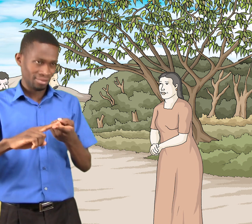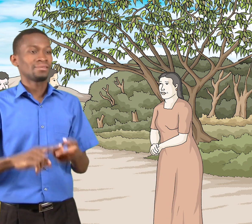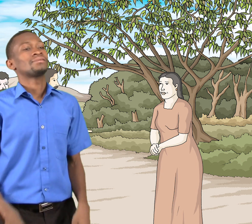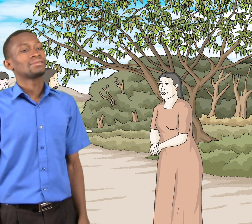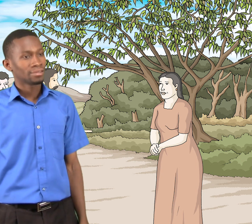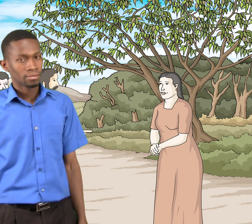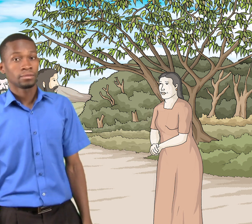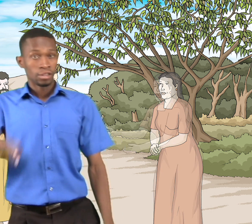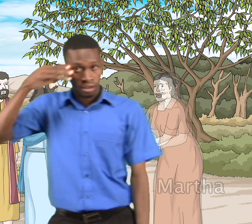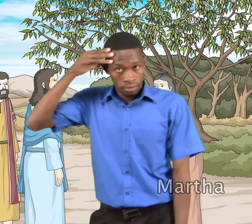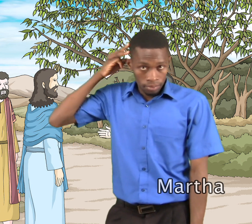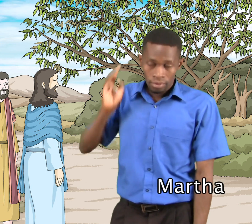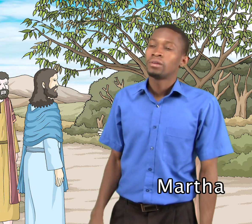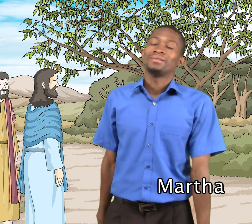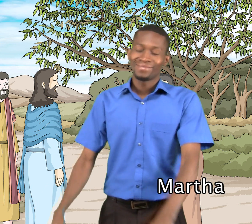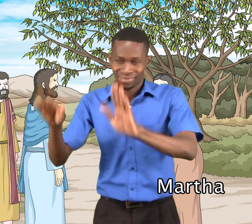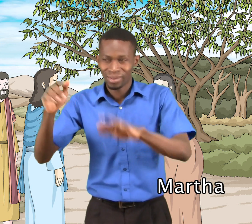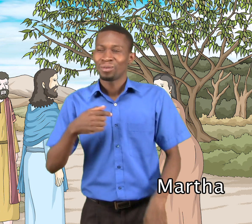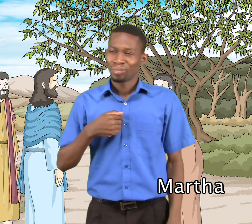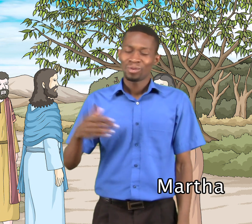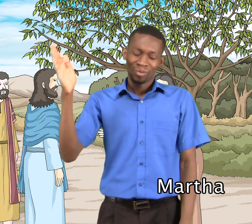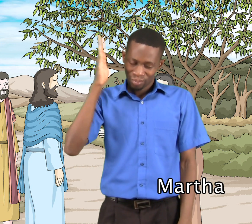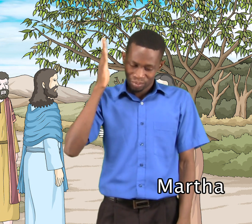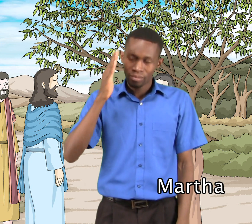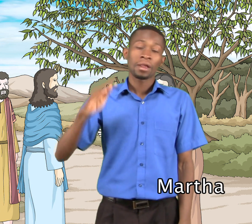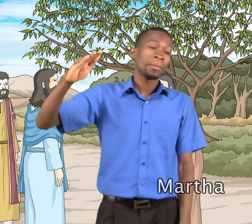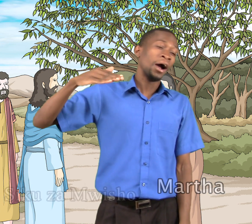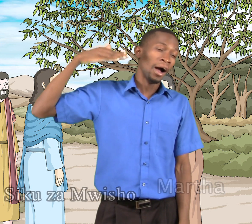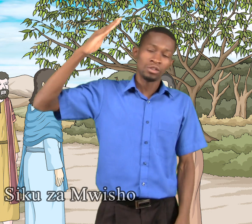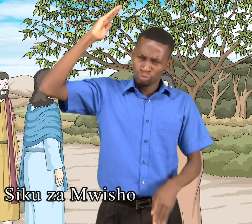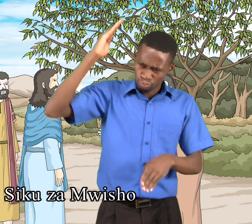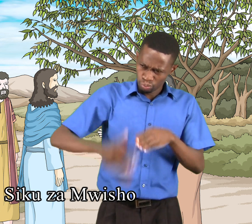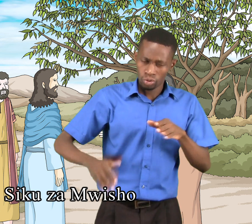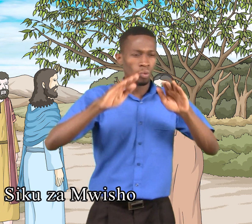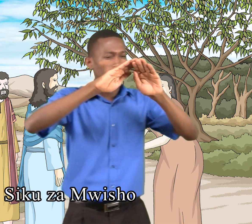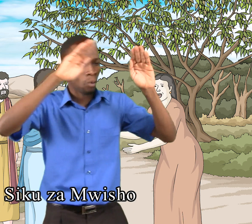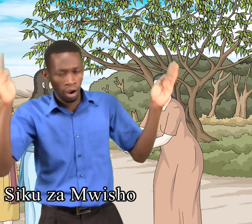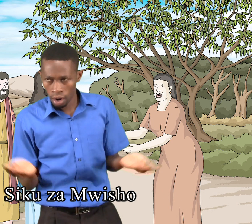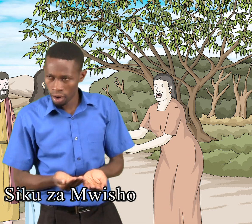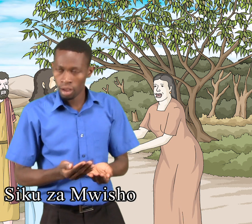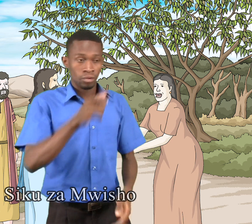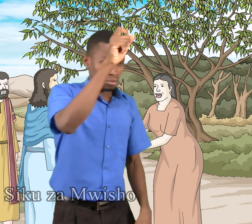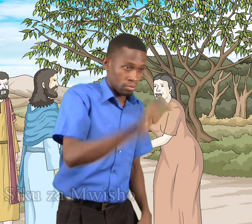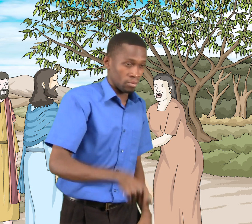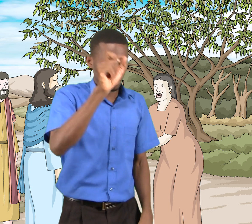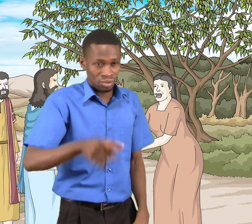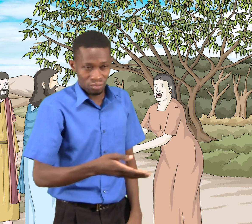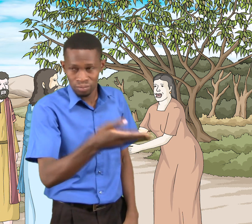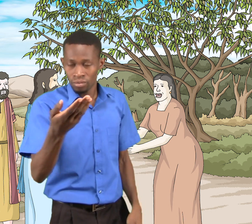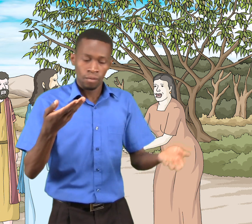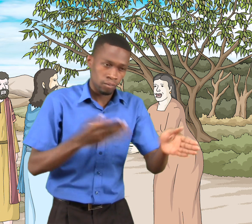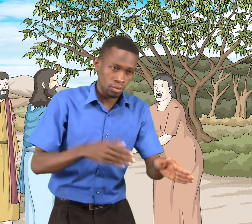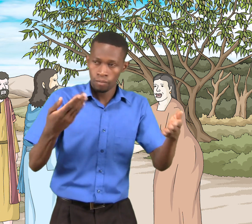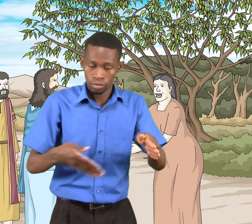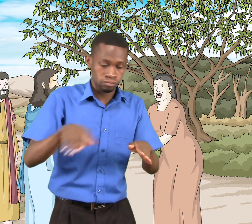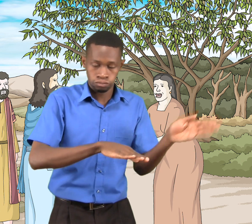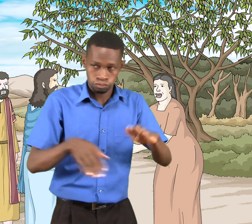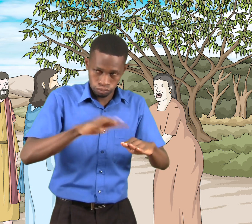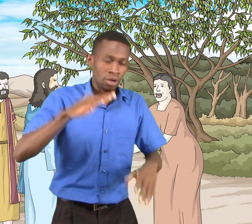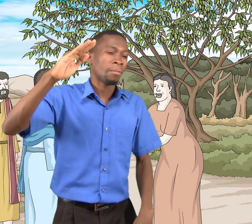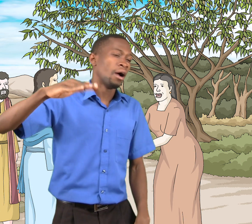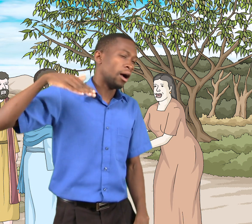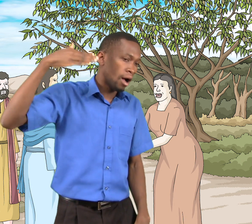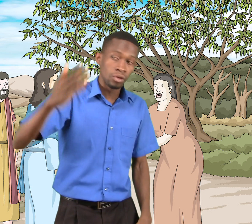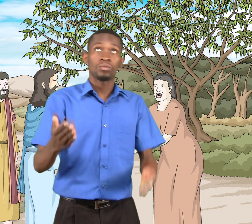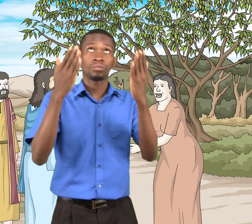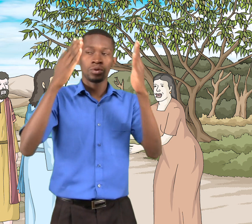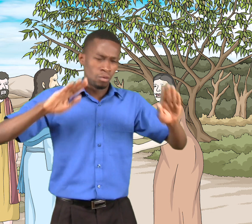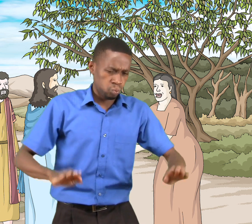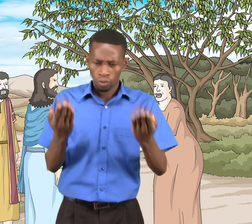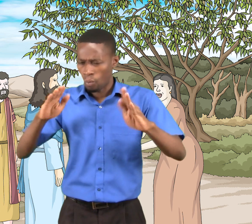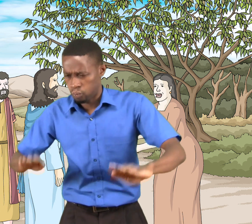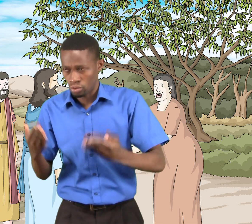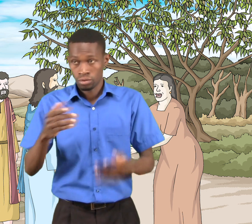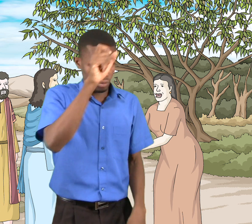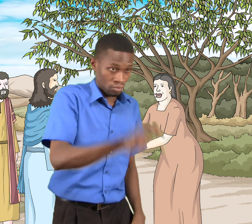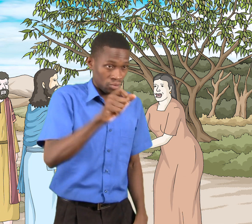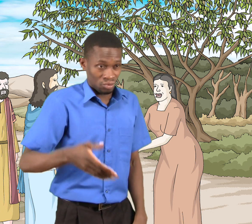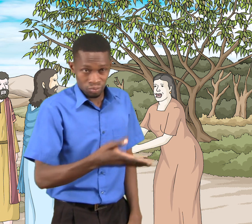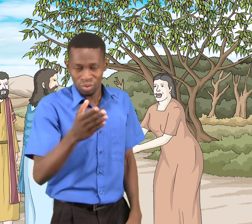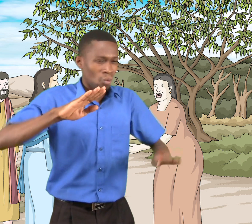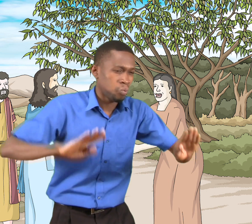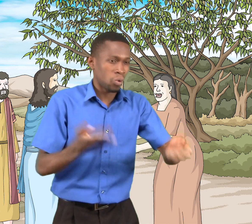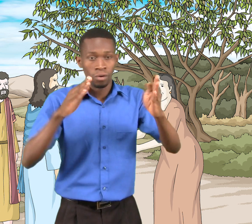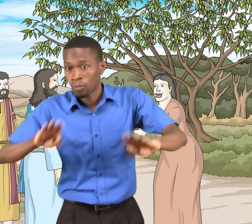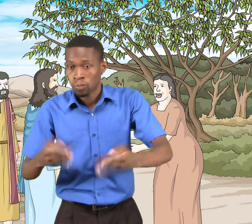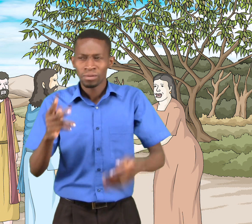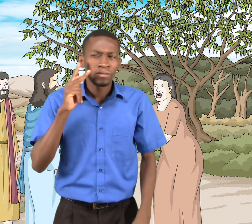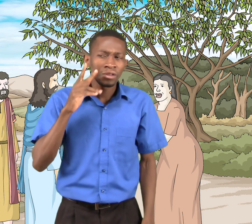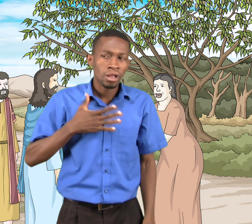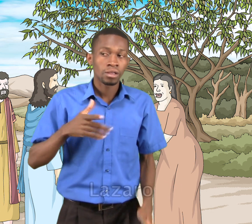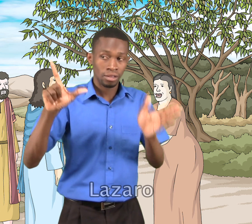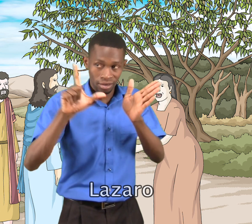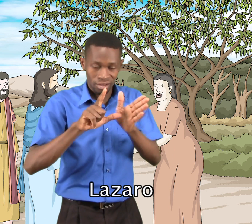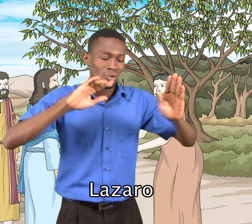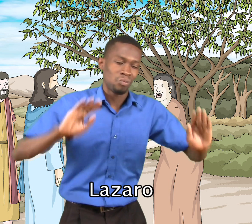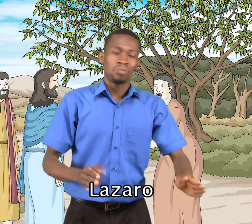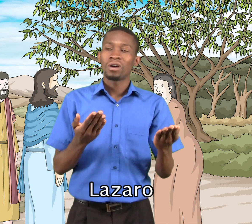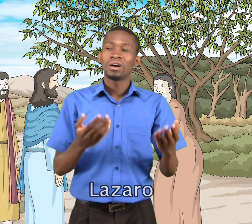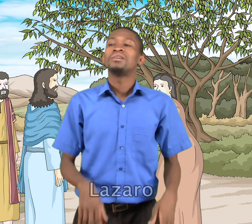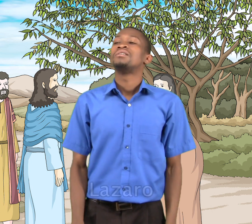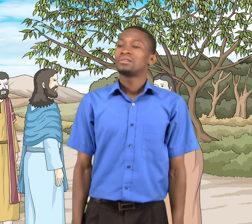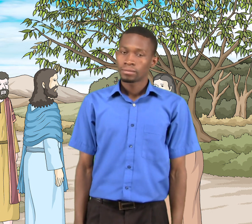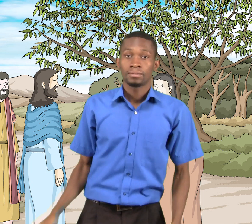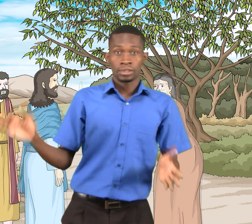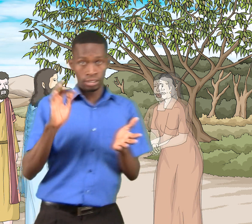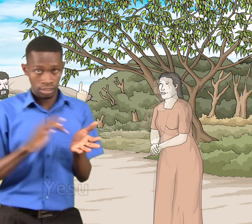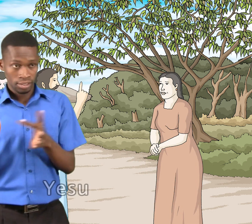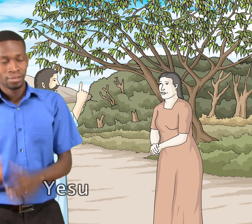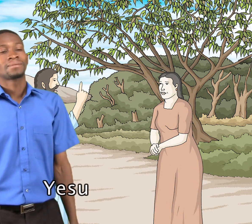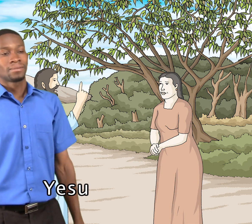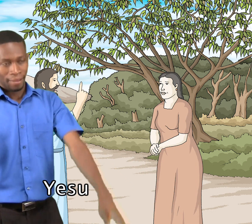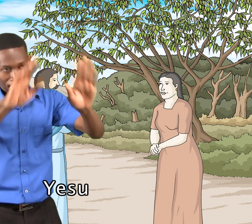Martha replied, “I know that he will rise again in the resurrection at the last day.”